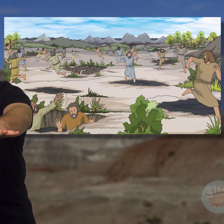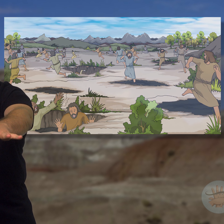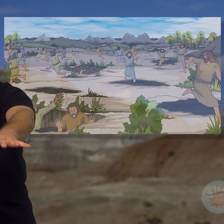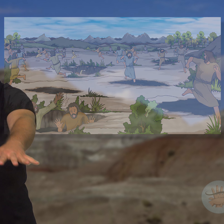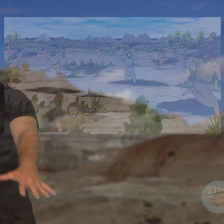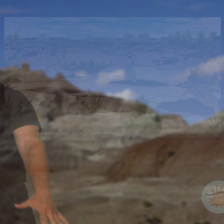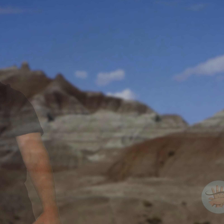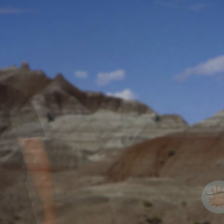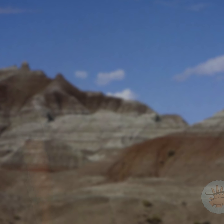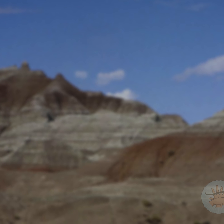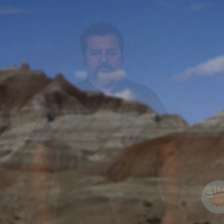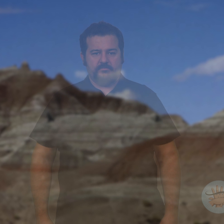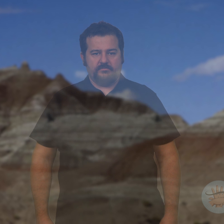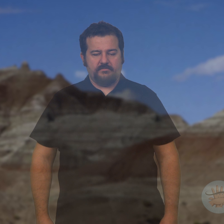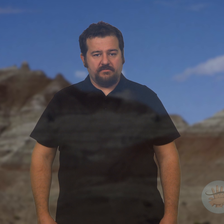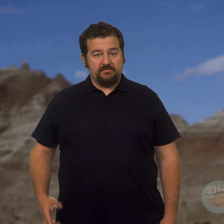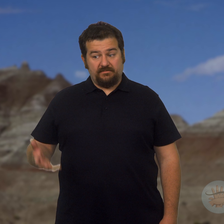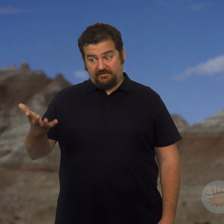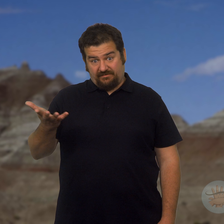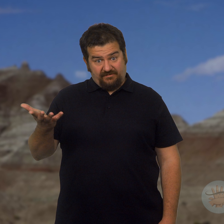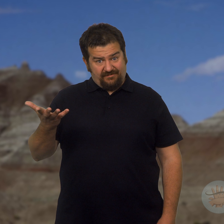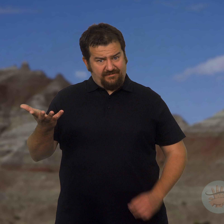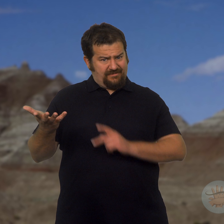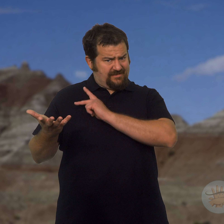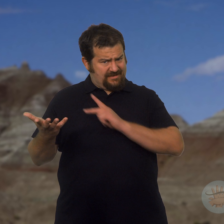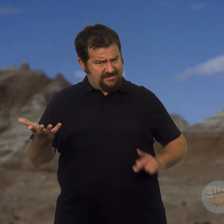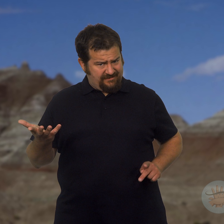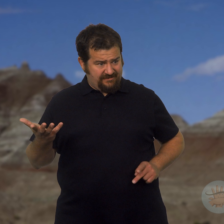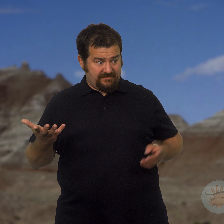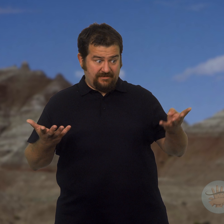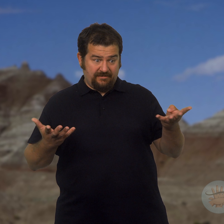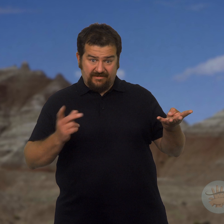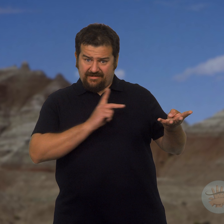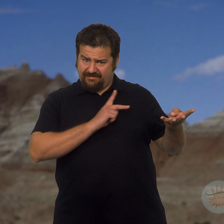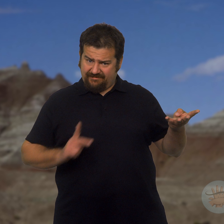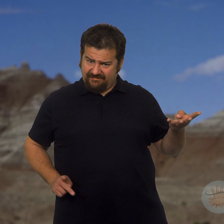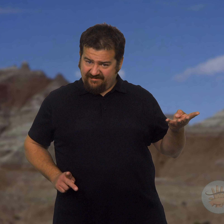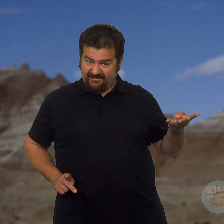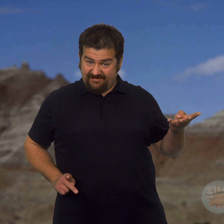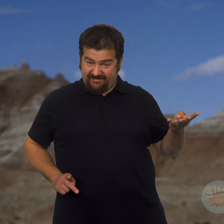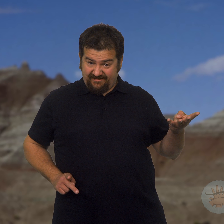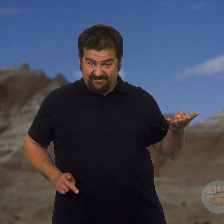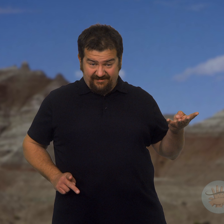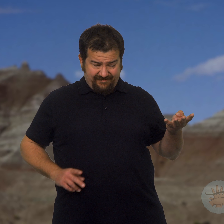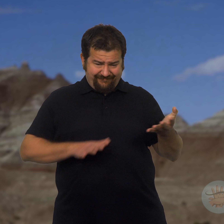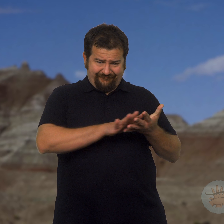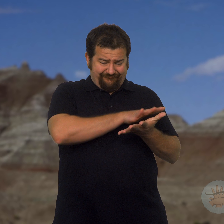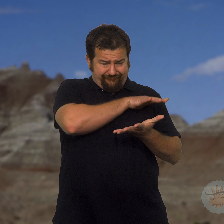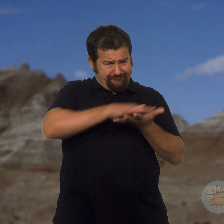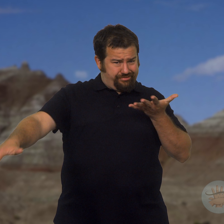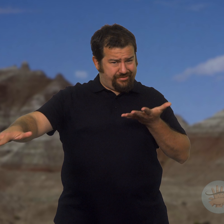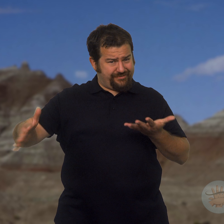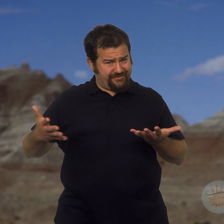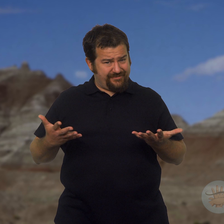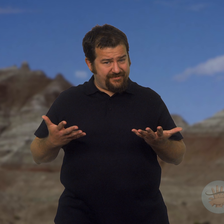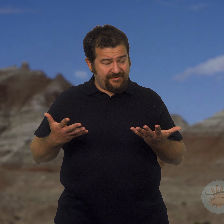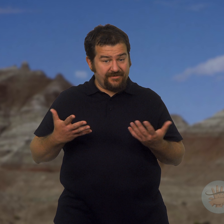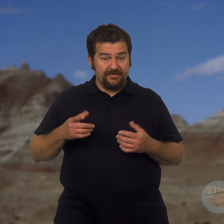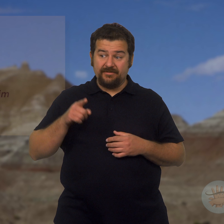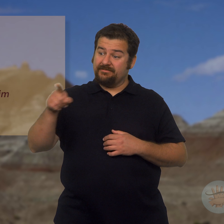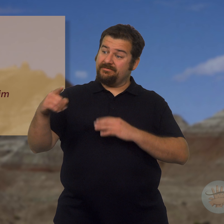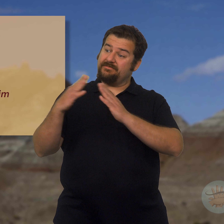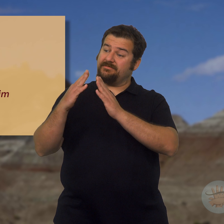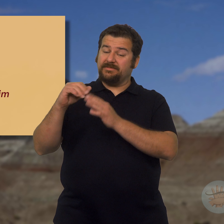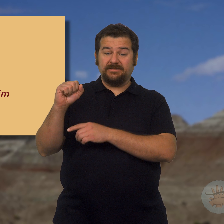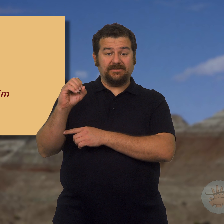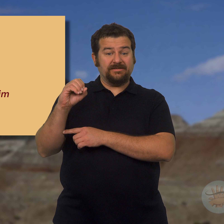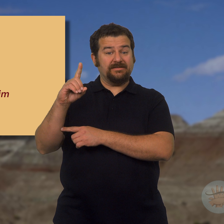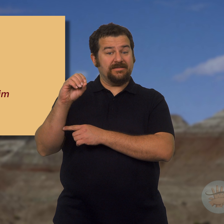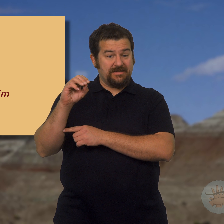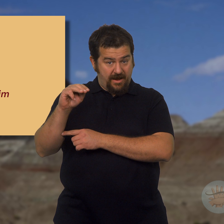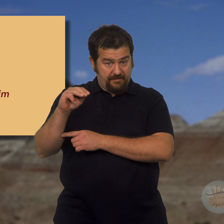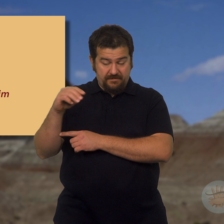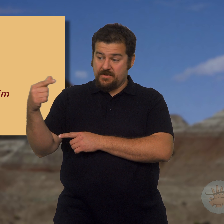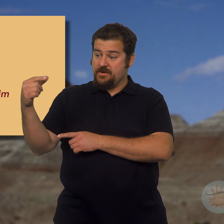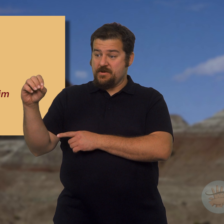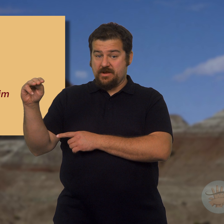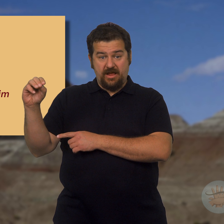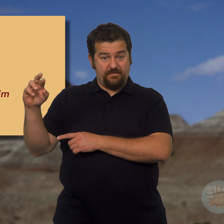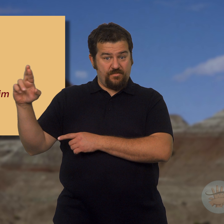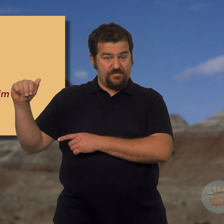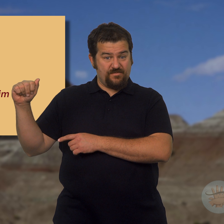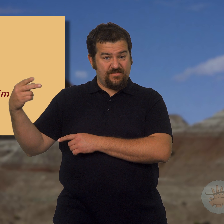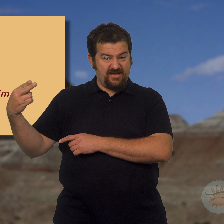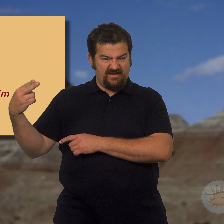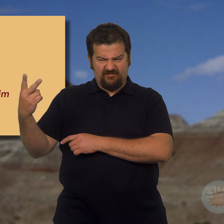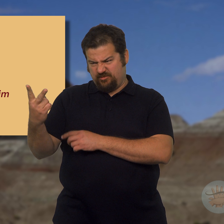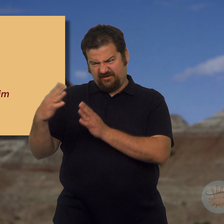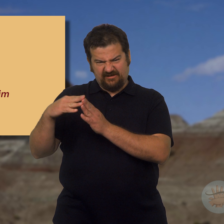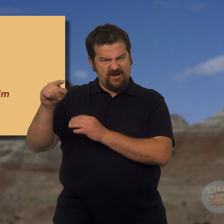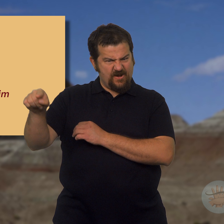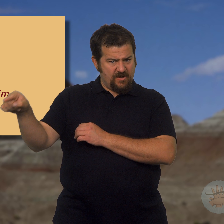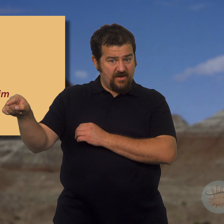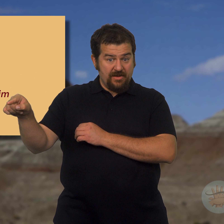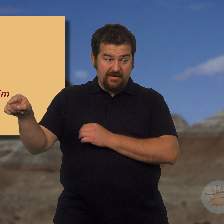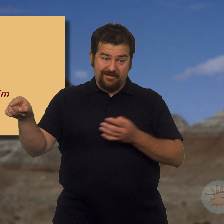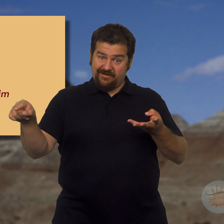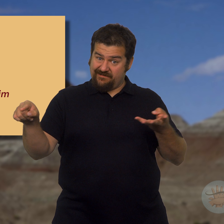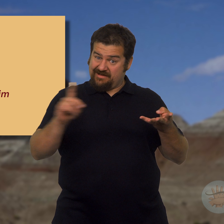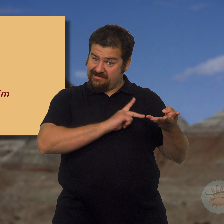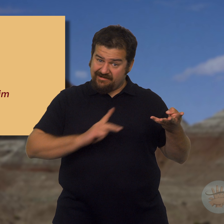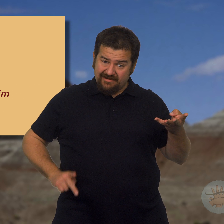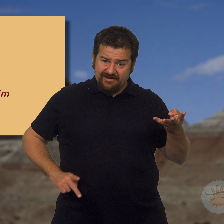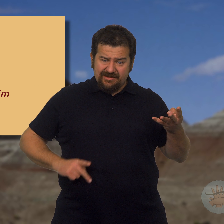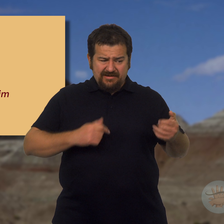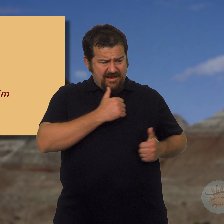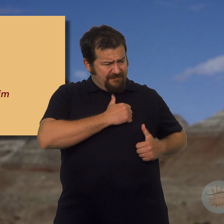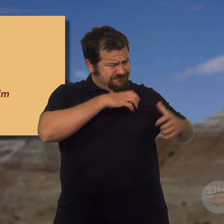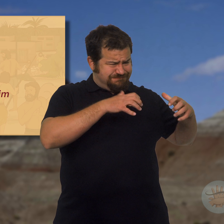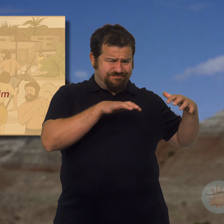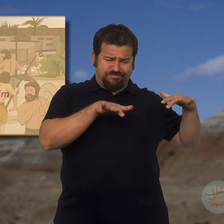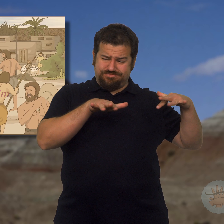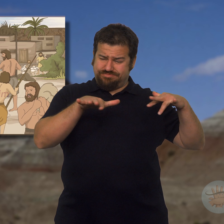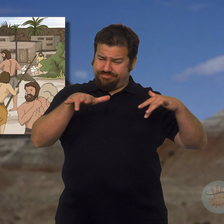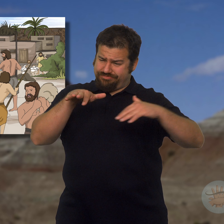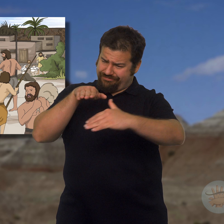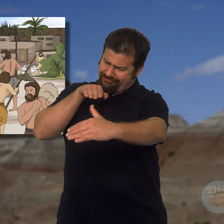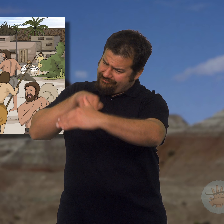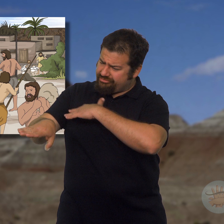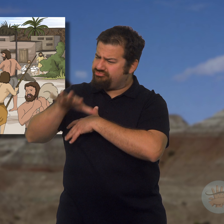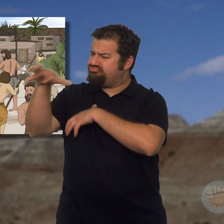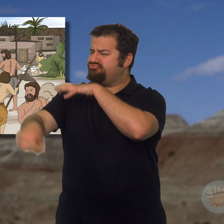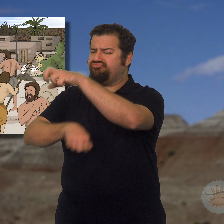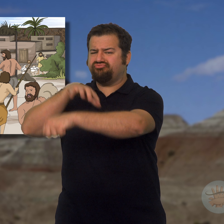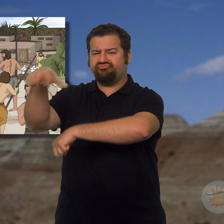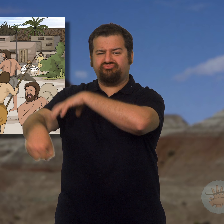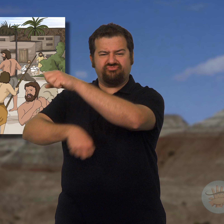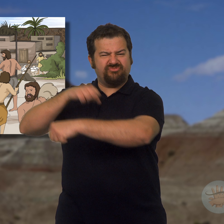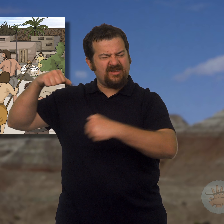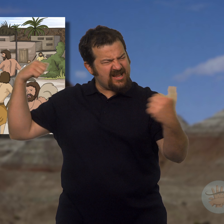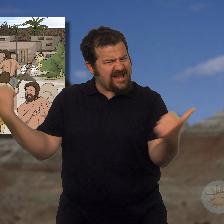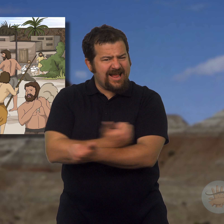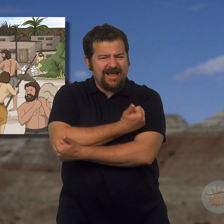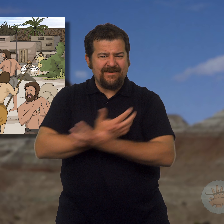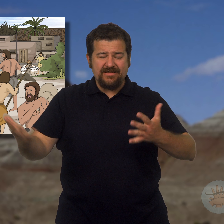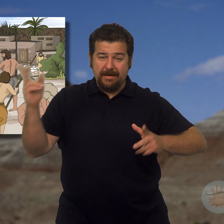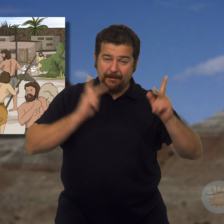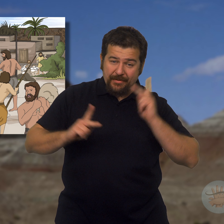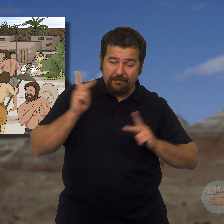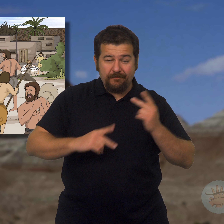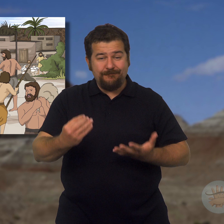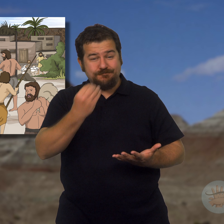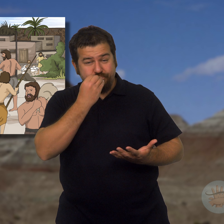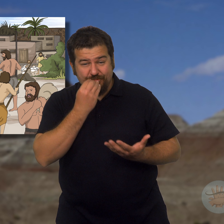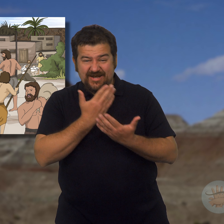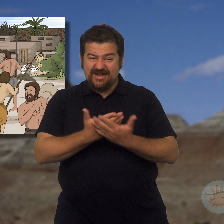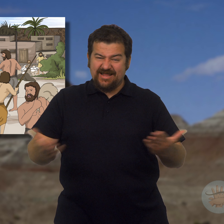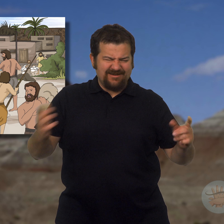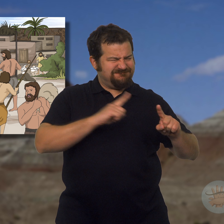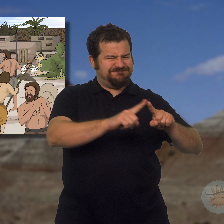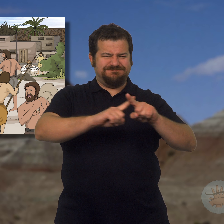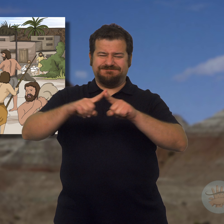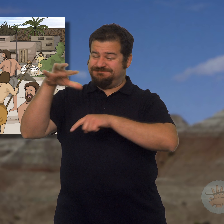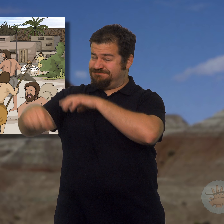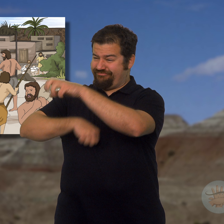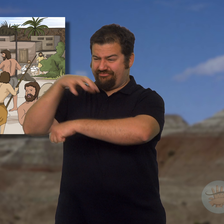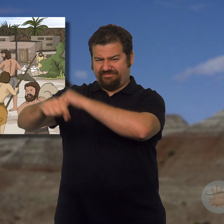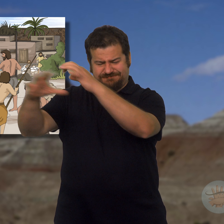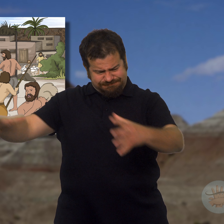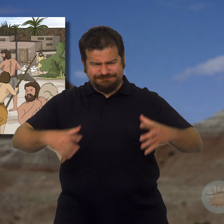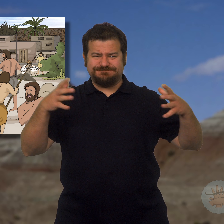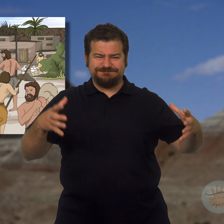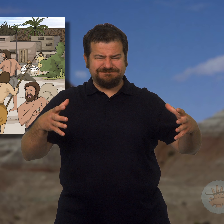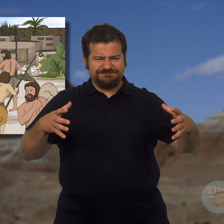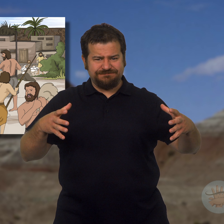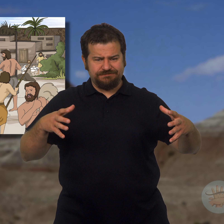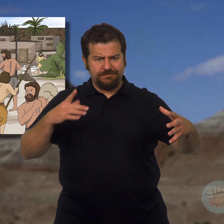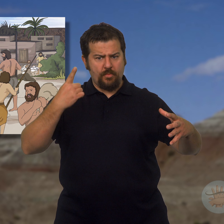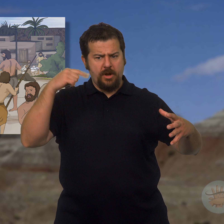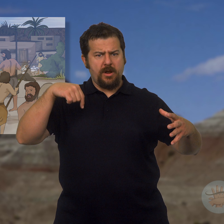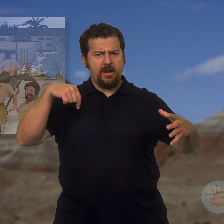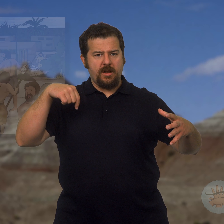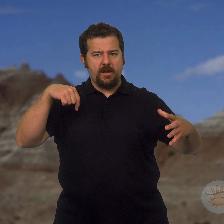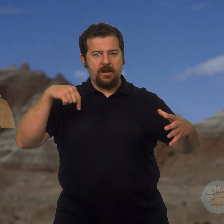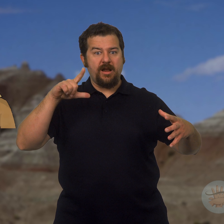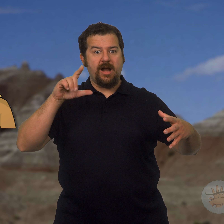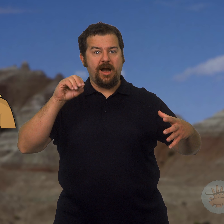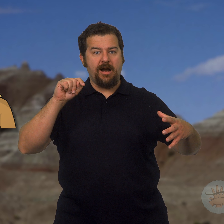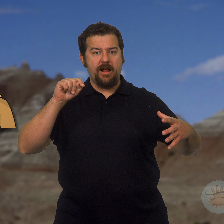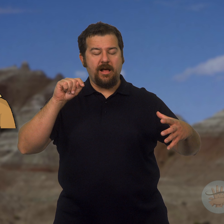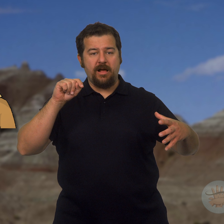The four kings seized all the goods of Sodom and Gomorrah and all their food, and they went on their way.